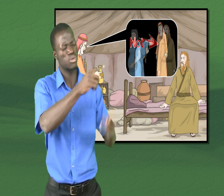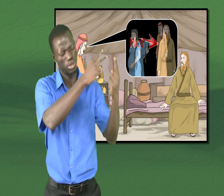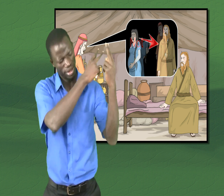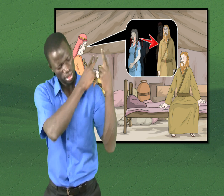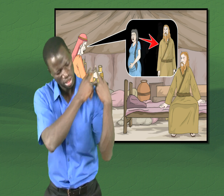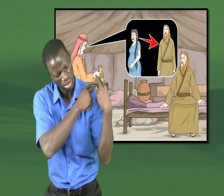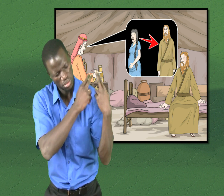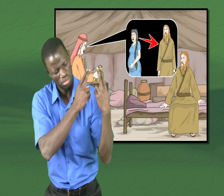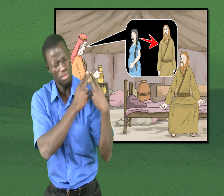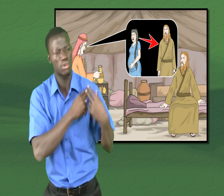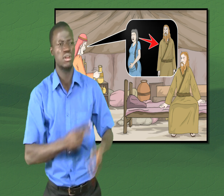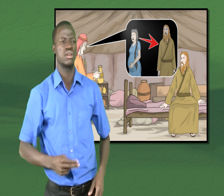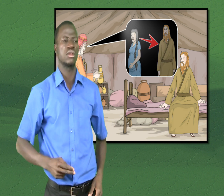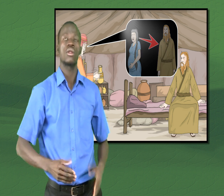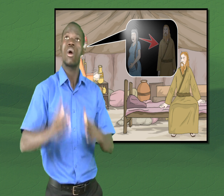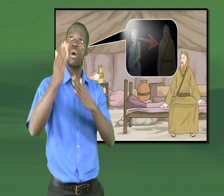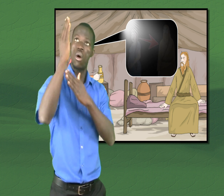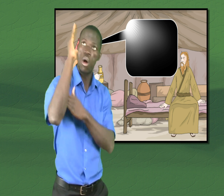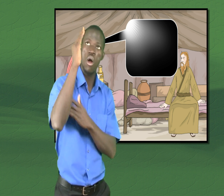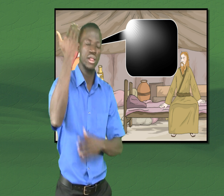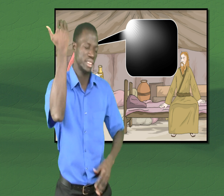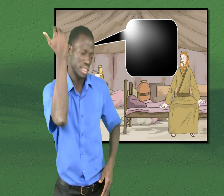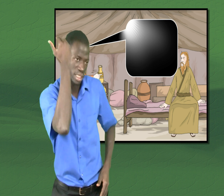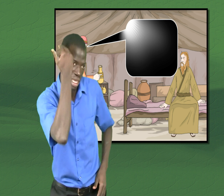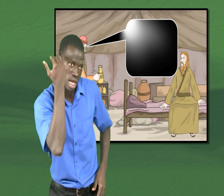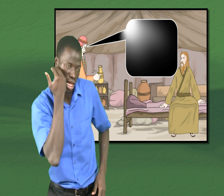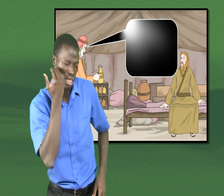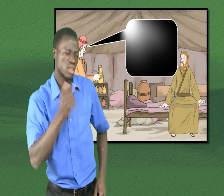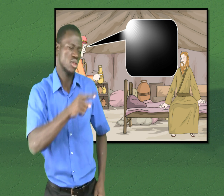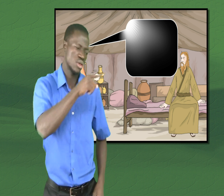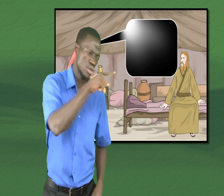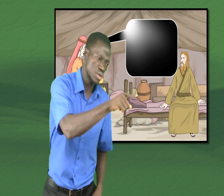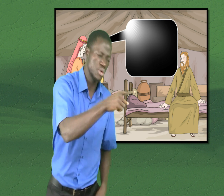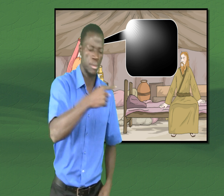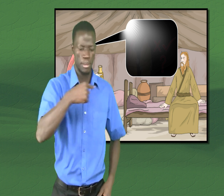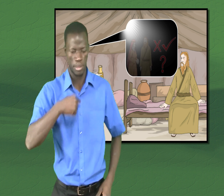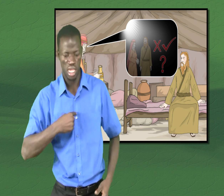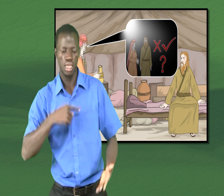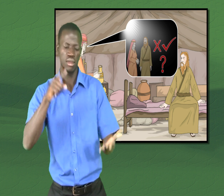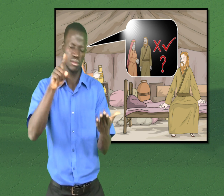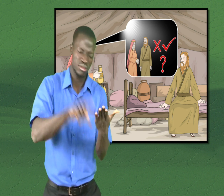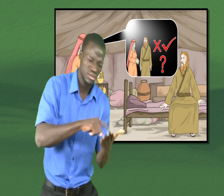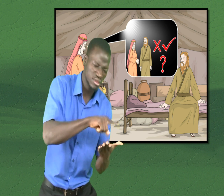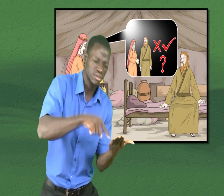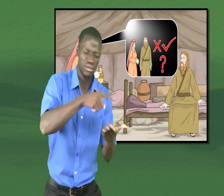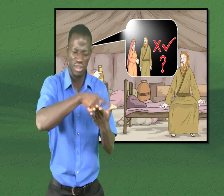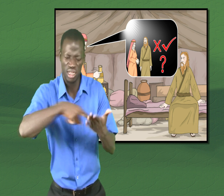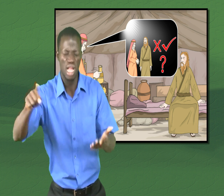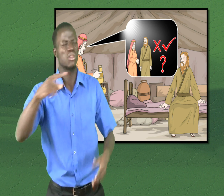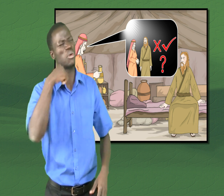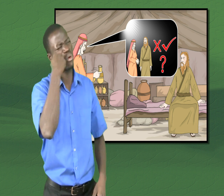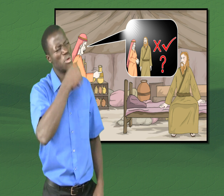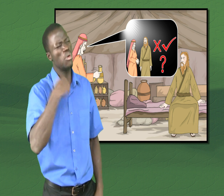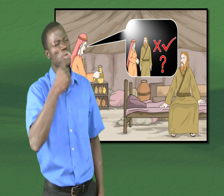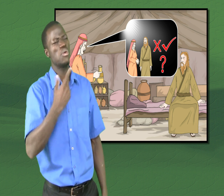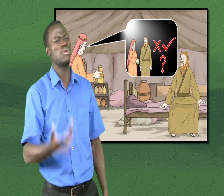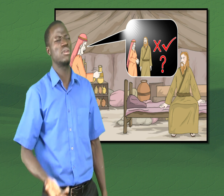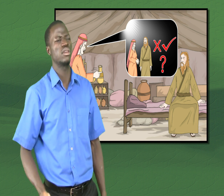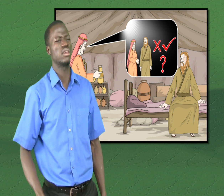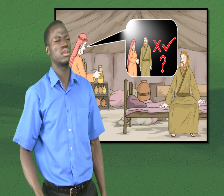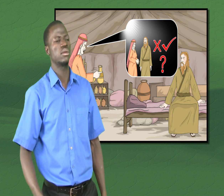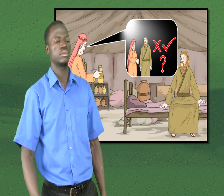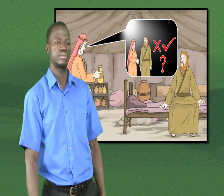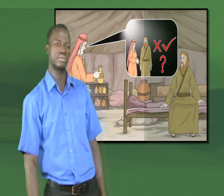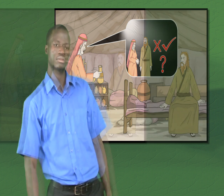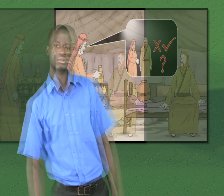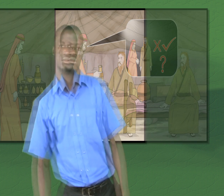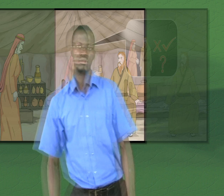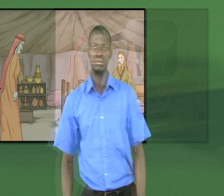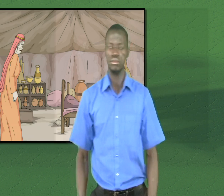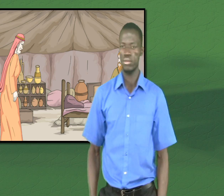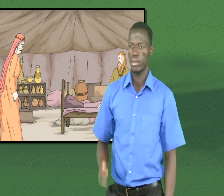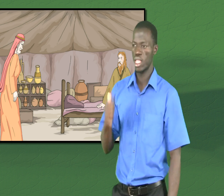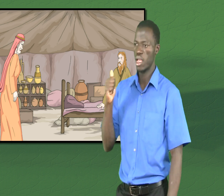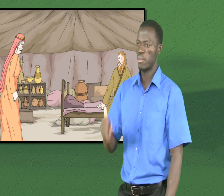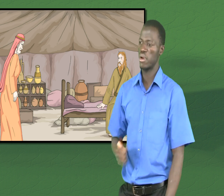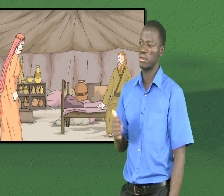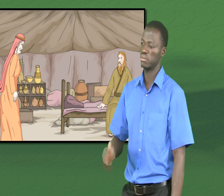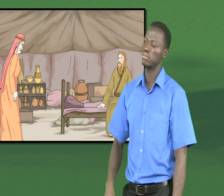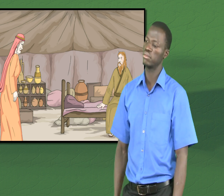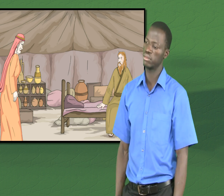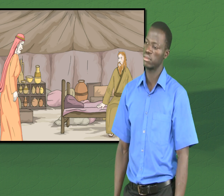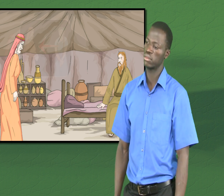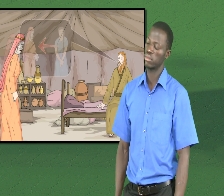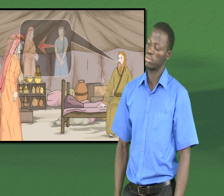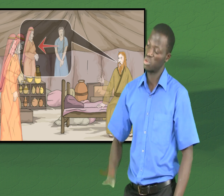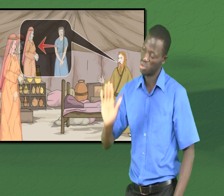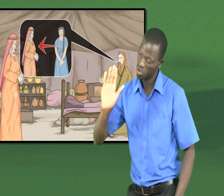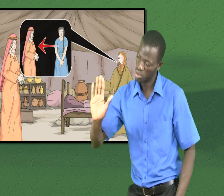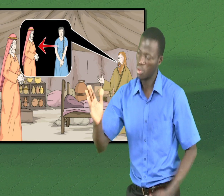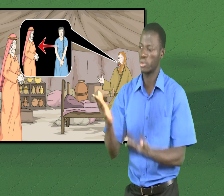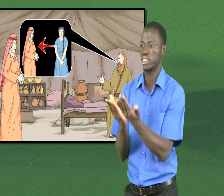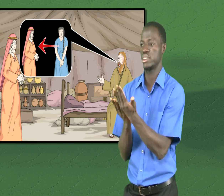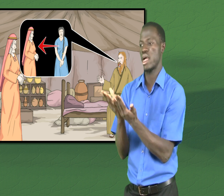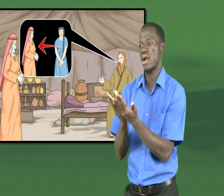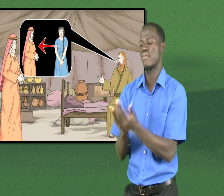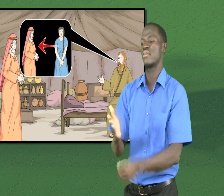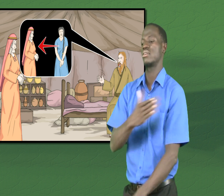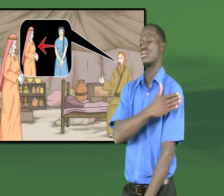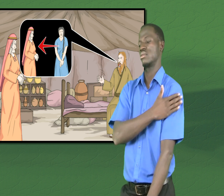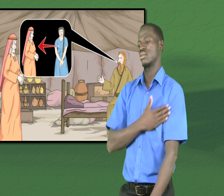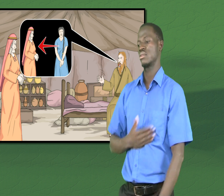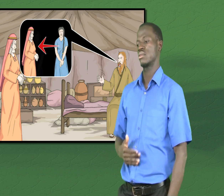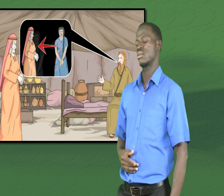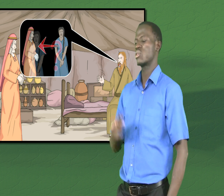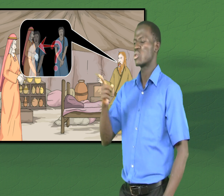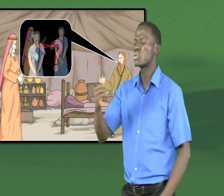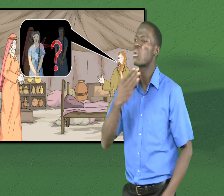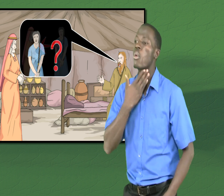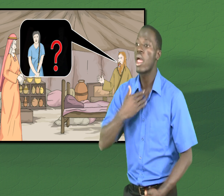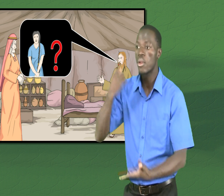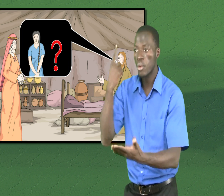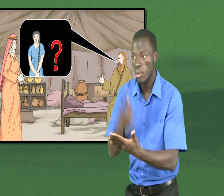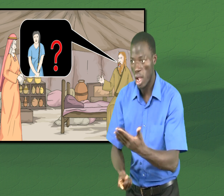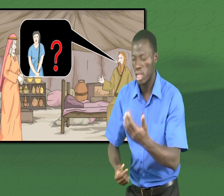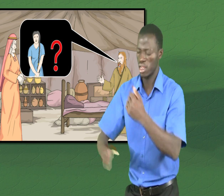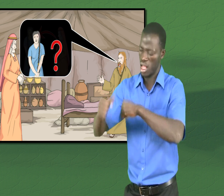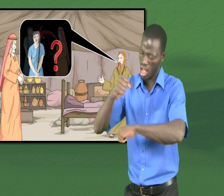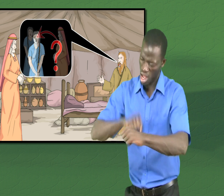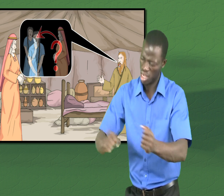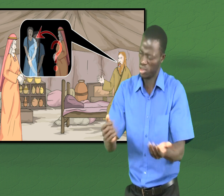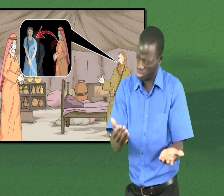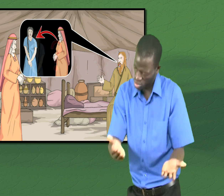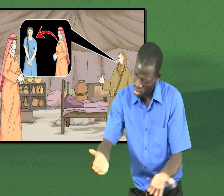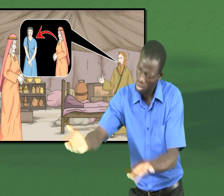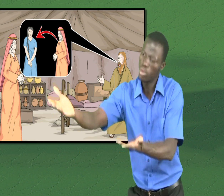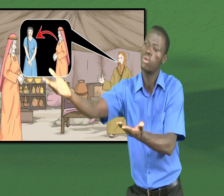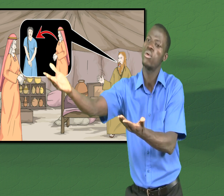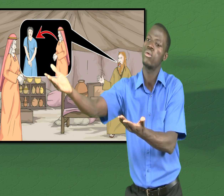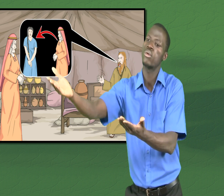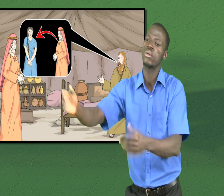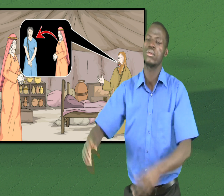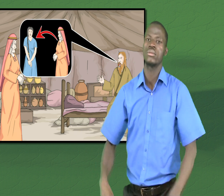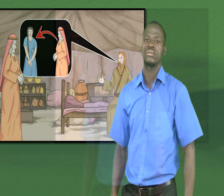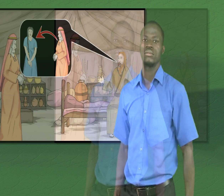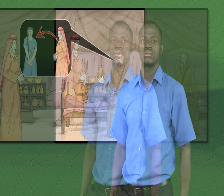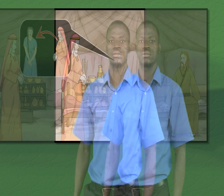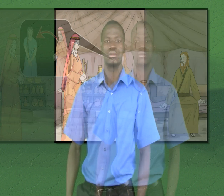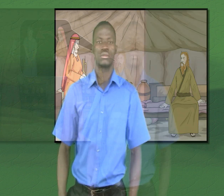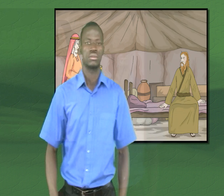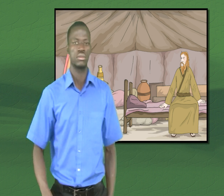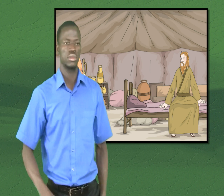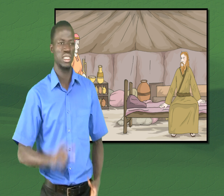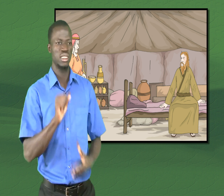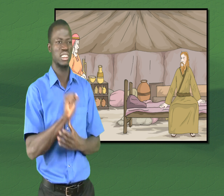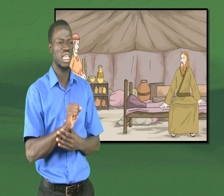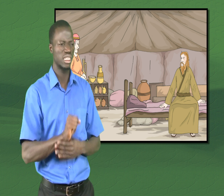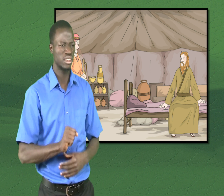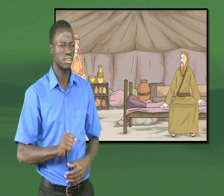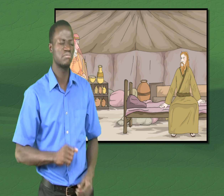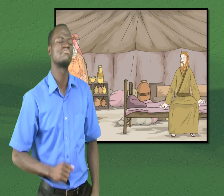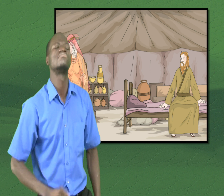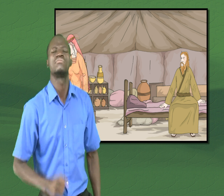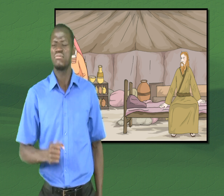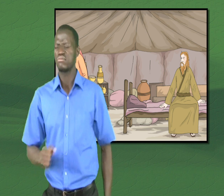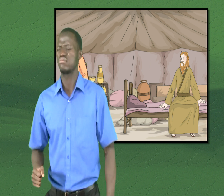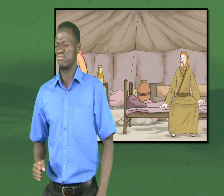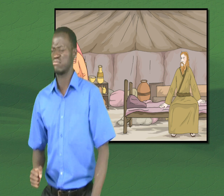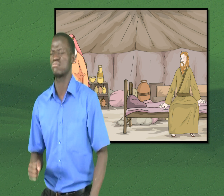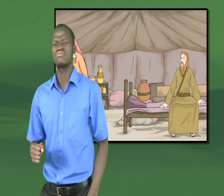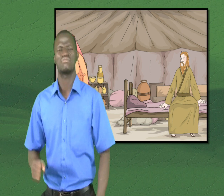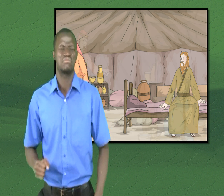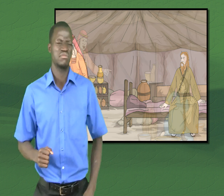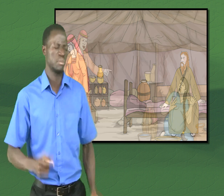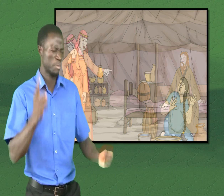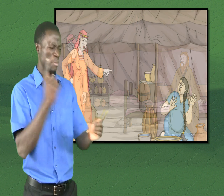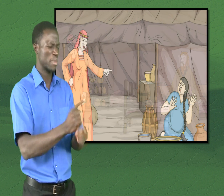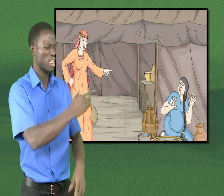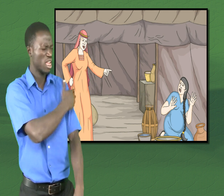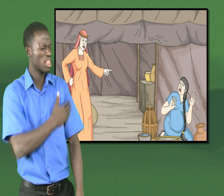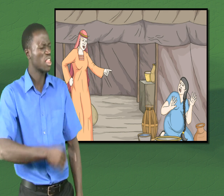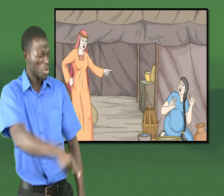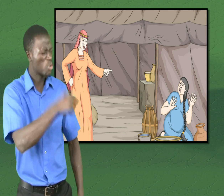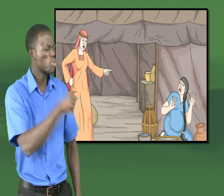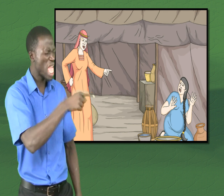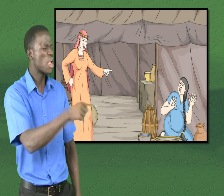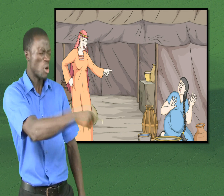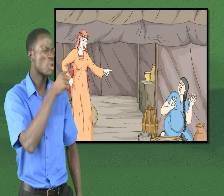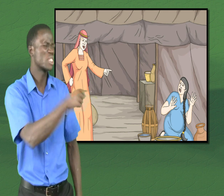May the LORD judge between you and me.” “Here,” said Abram, “your servant is in your hands. Do whatever you want with her.”